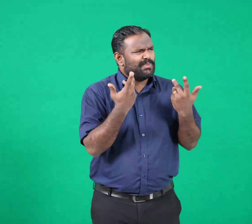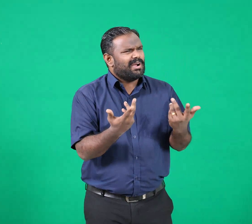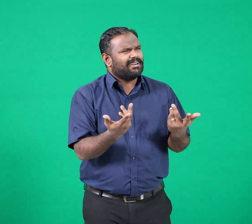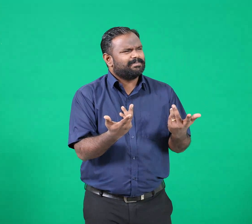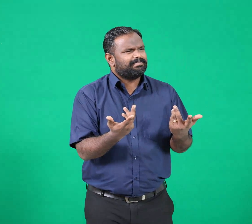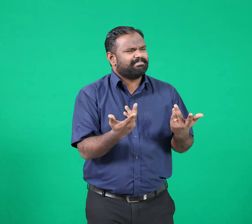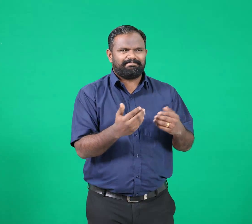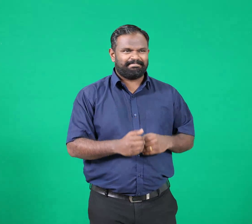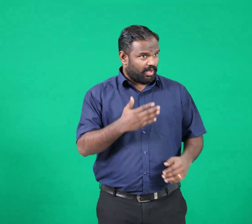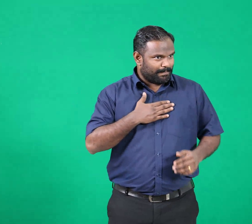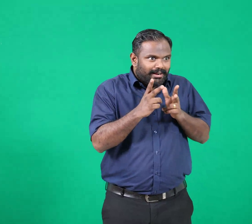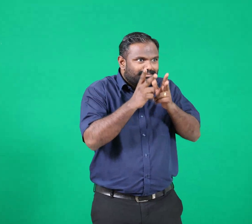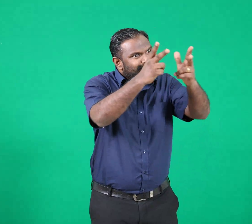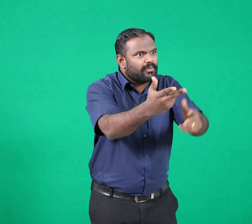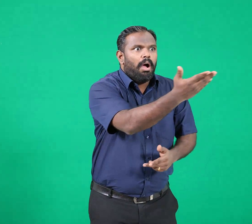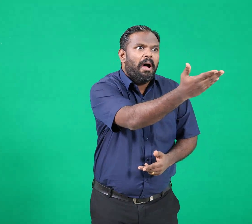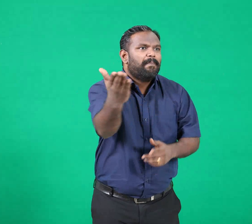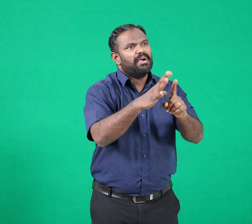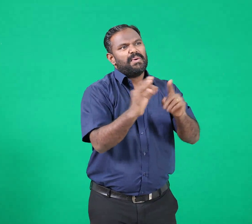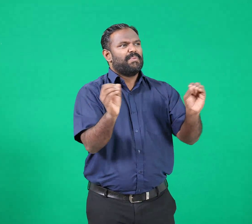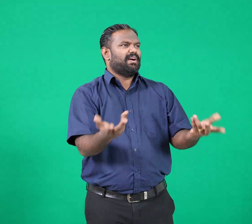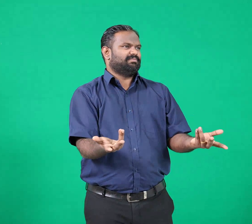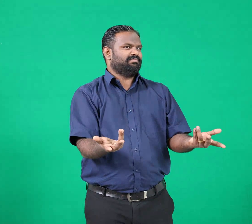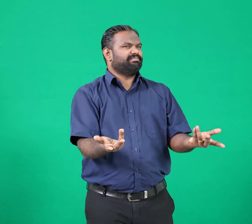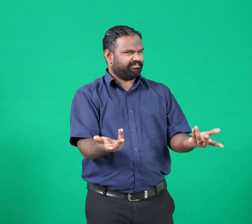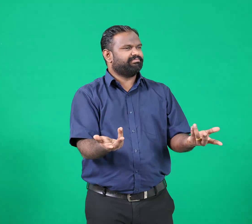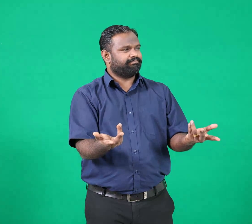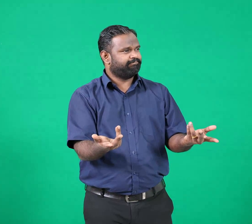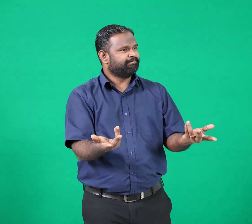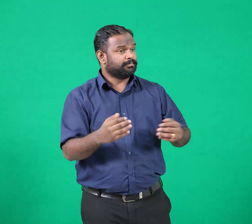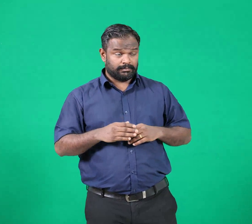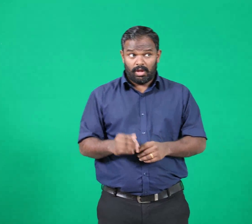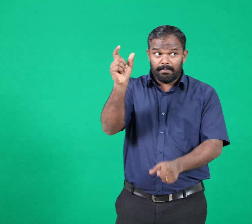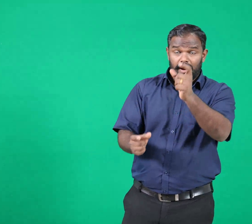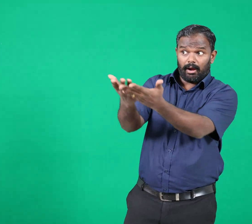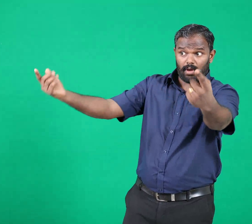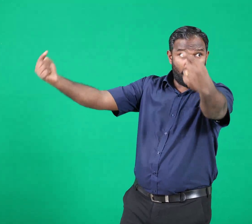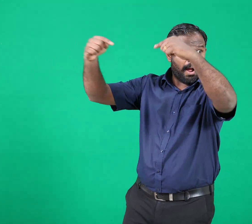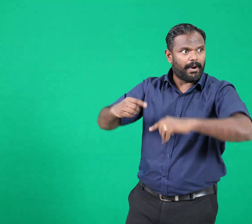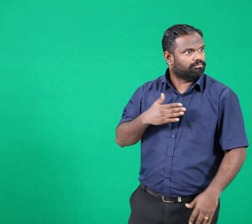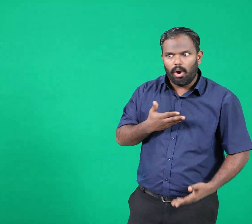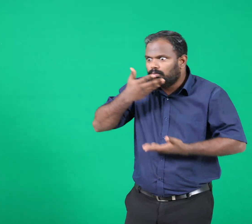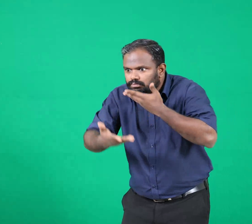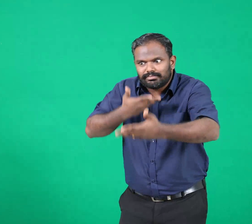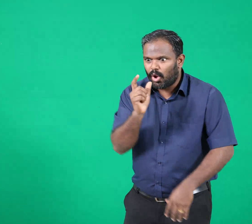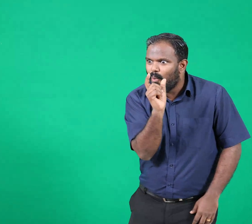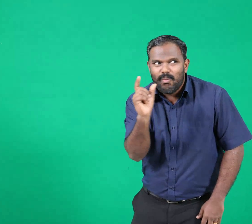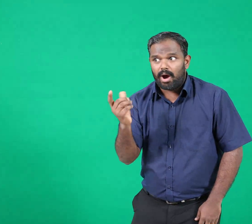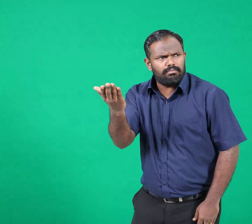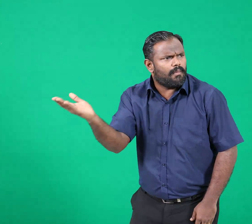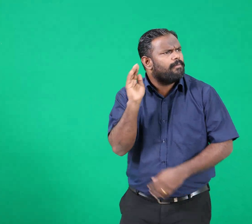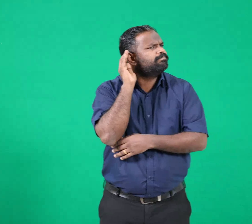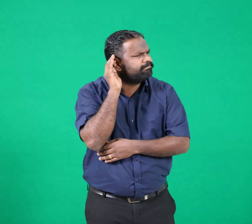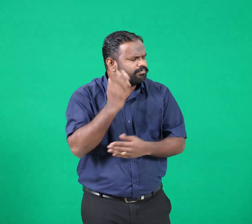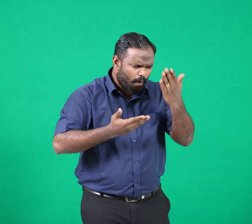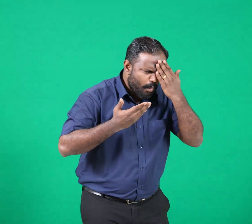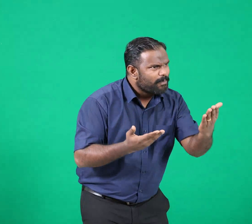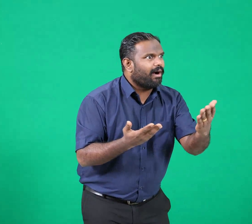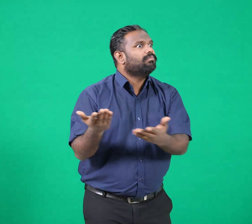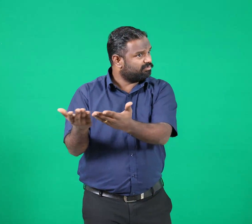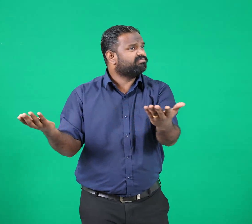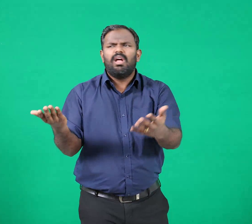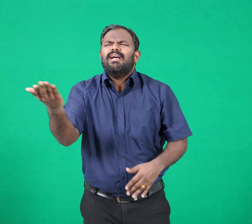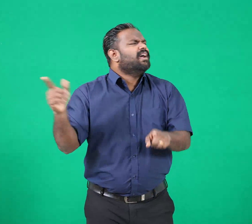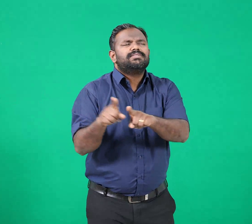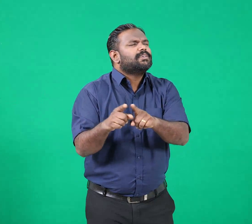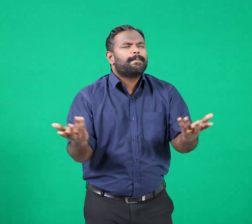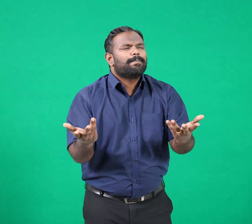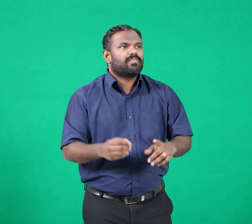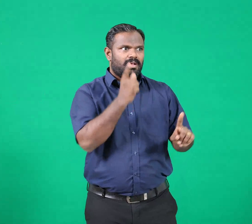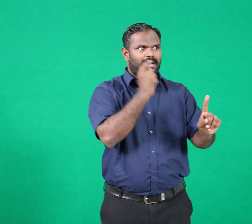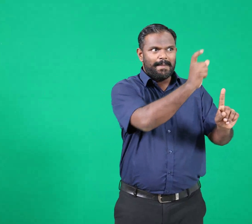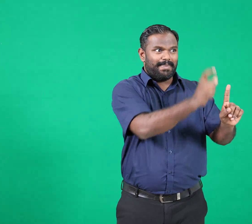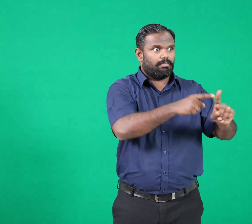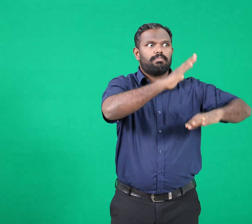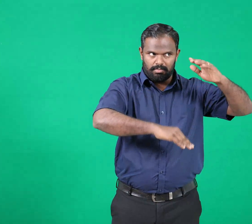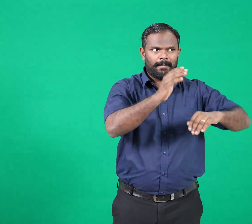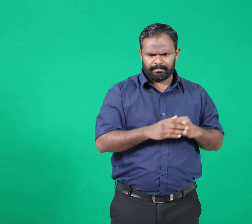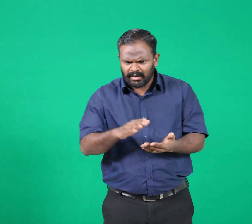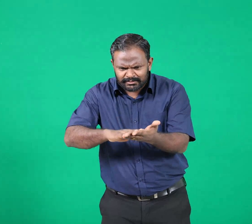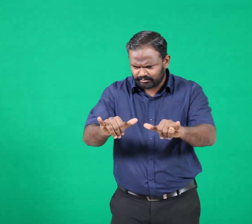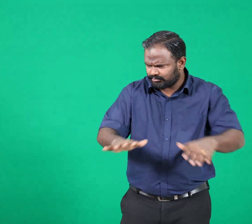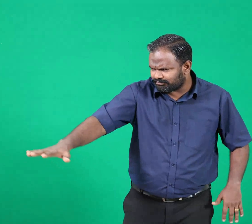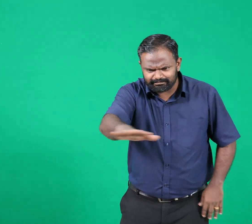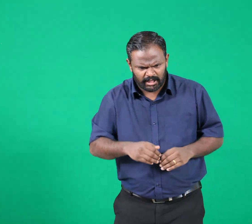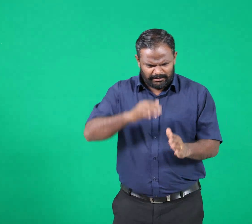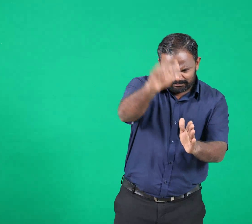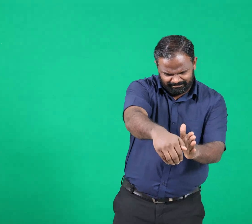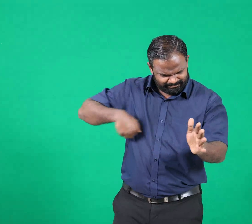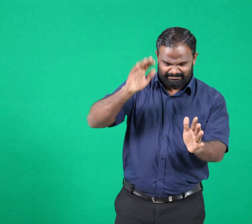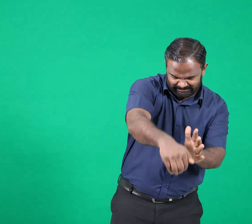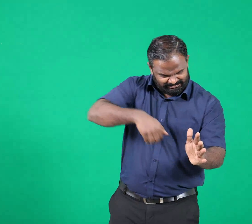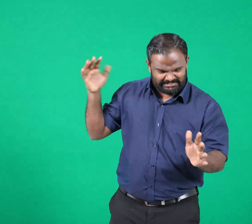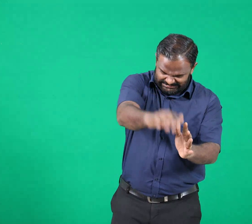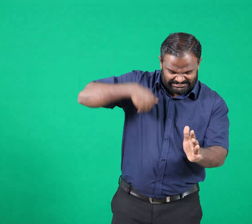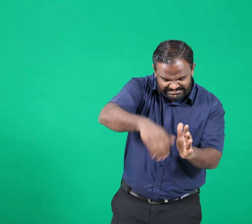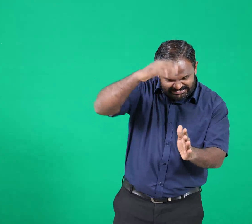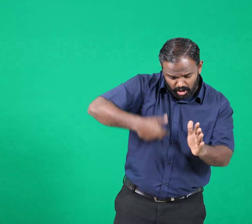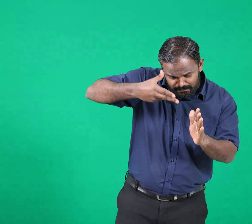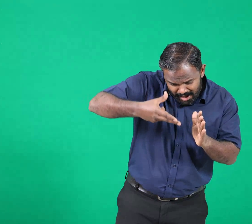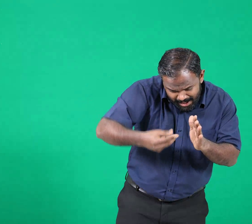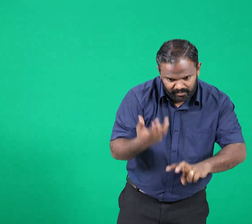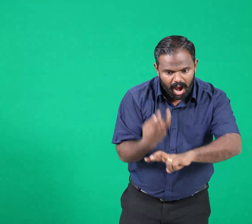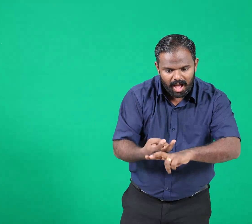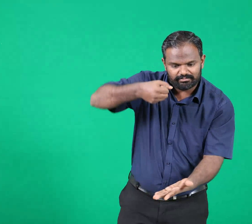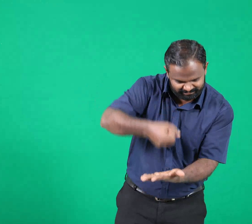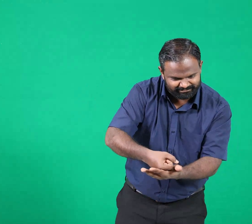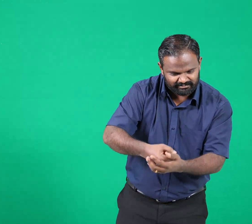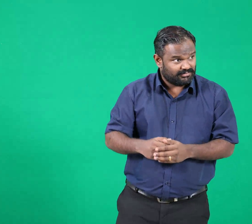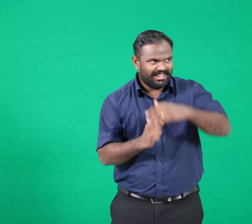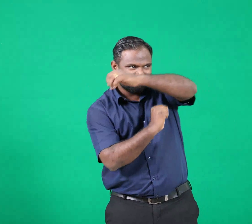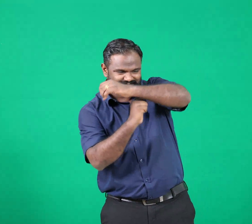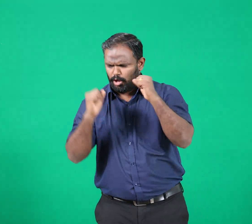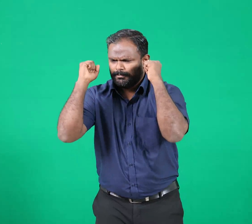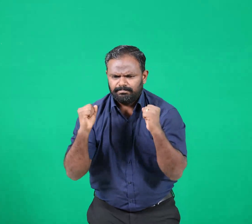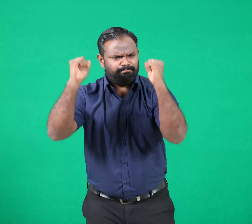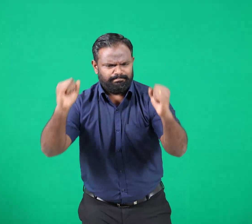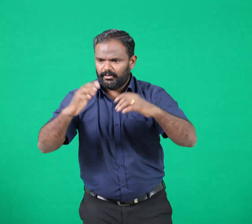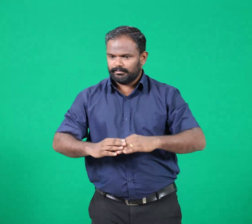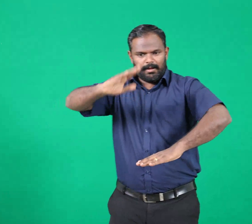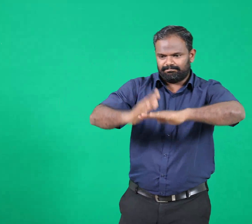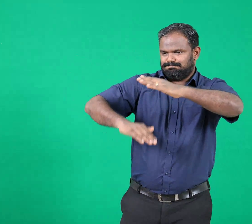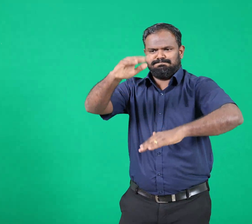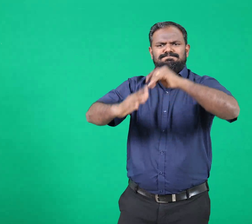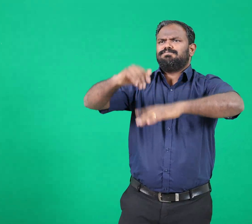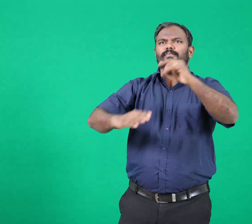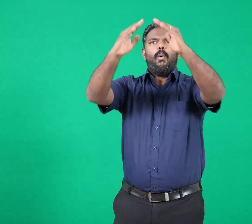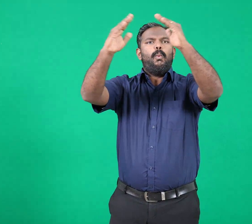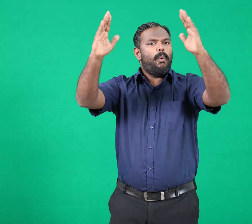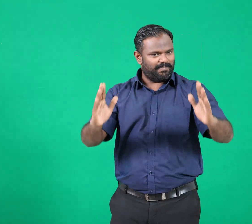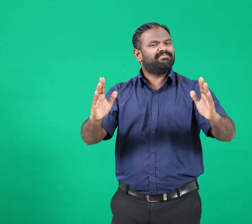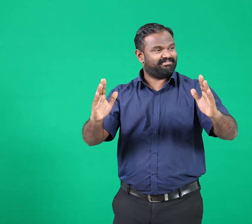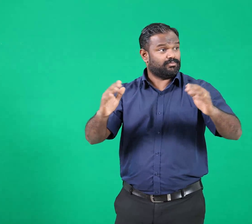I will show you what he is like who comes to Me and hears My words and acts on them: He is like a man building a house, who dug down deep and laid his foundation on the rock.